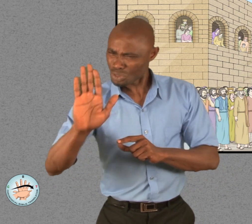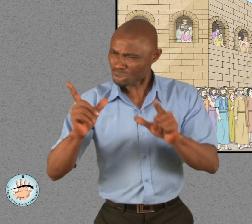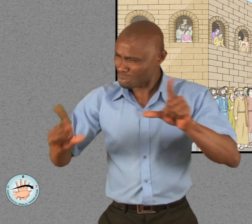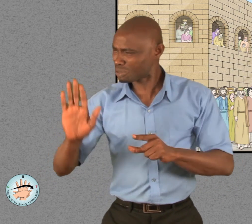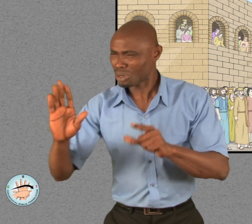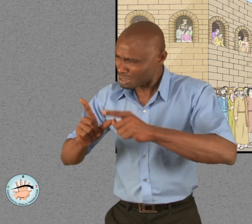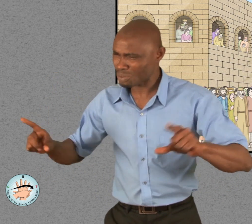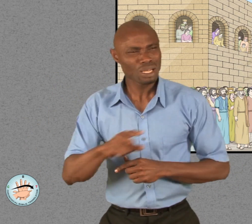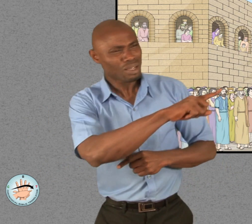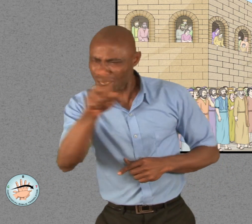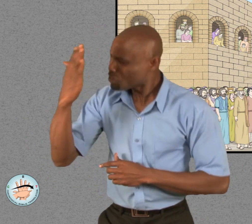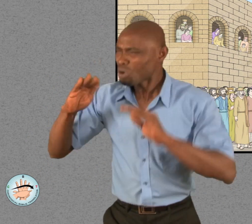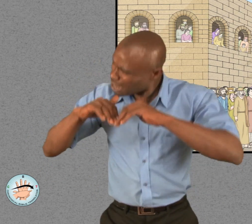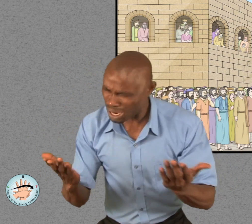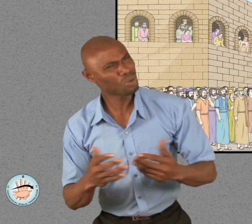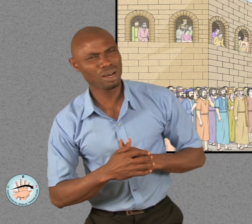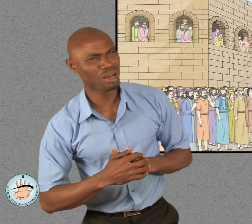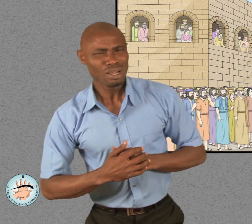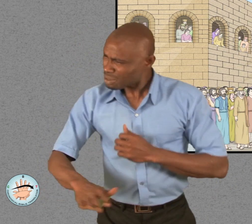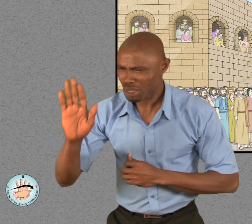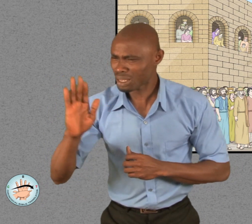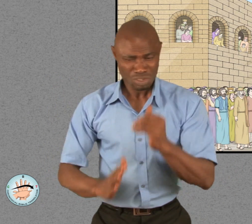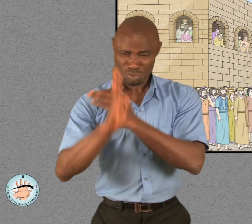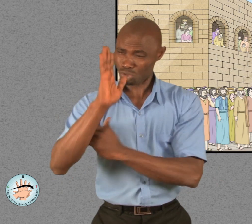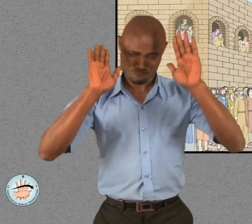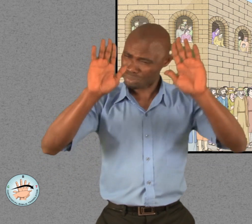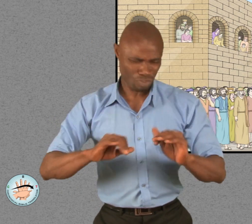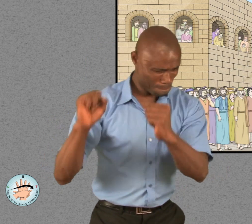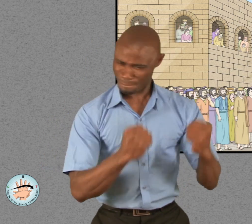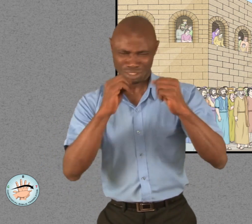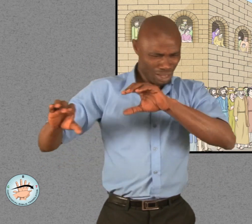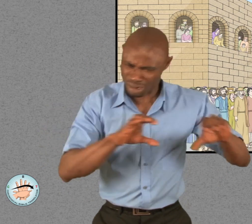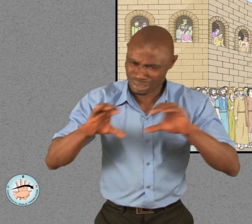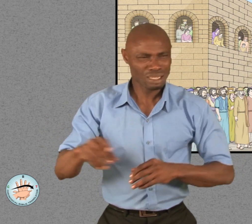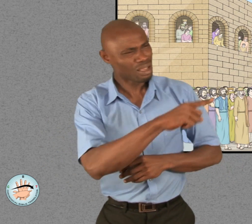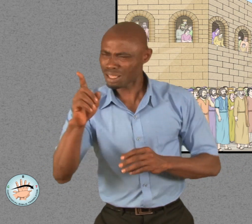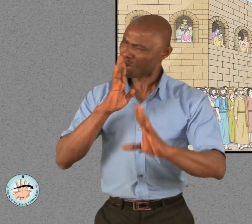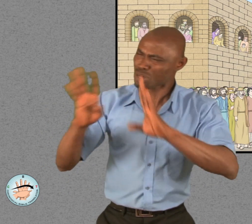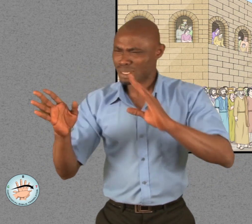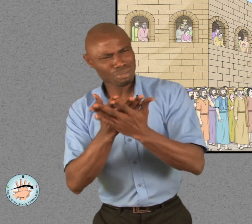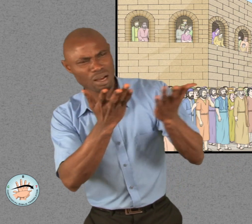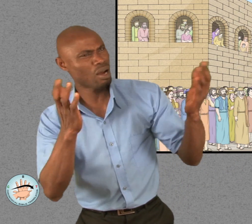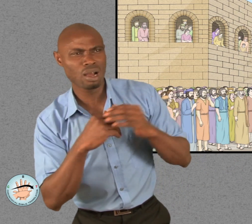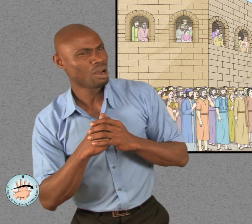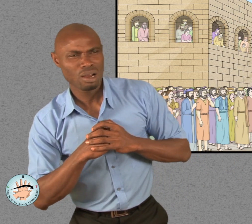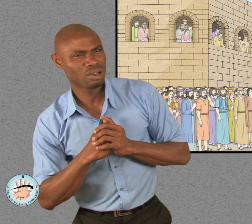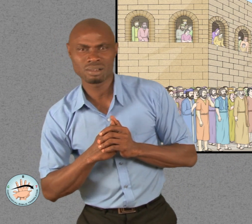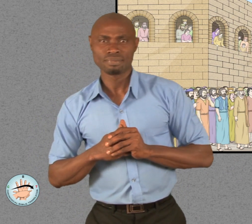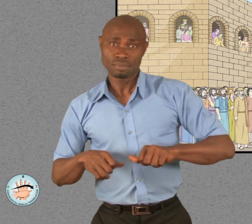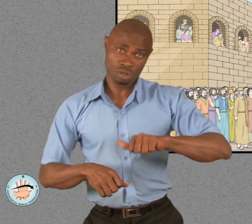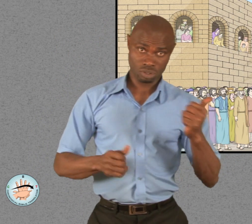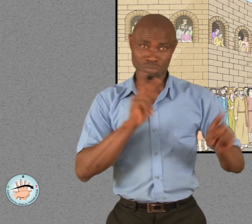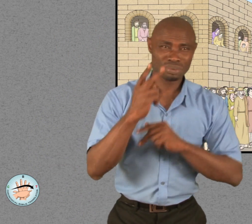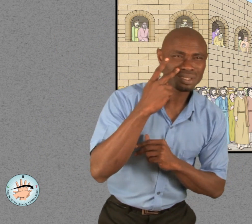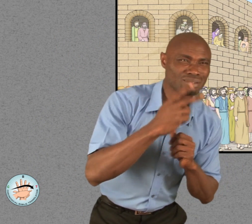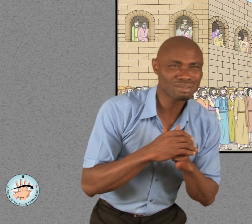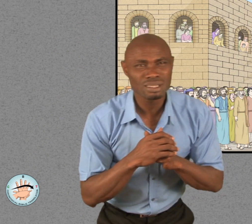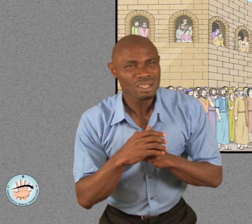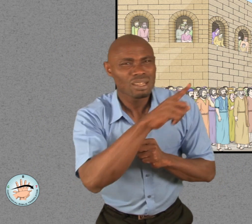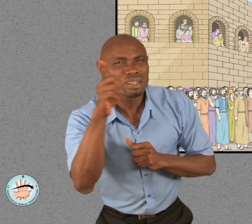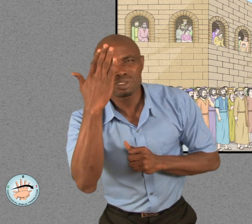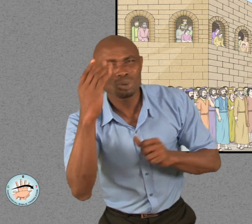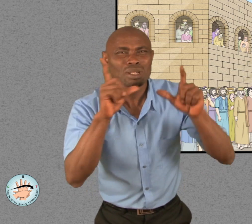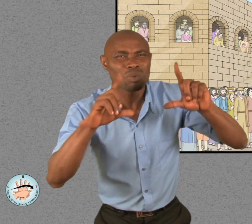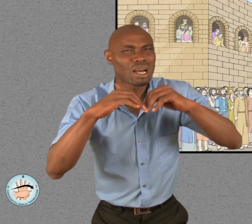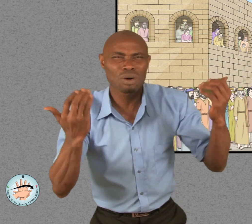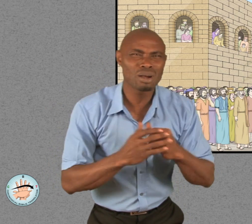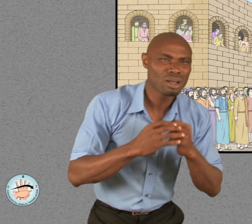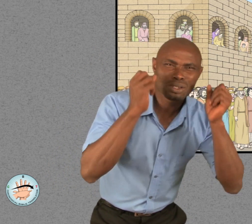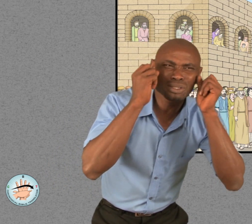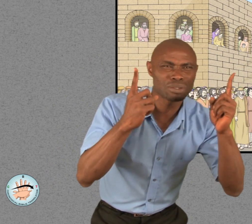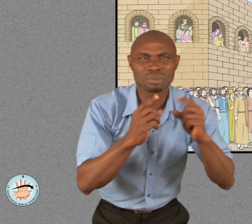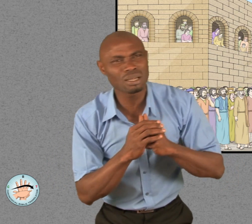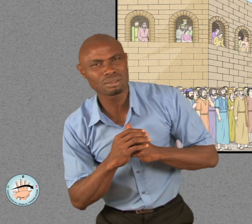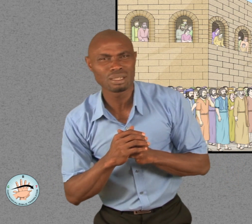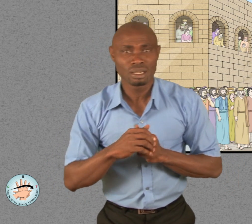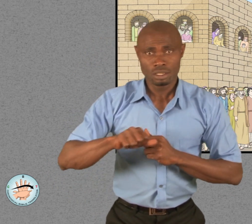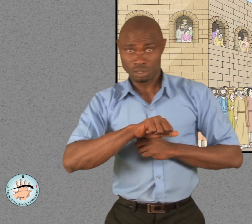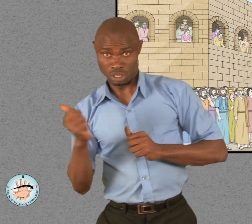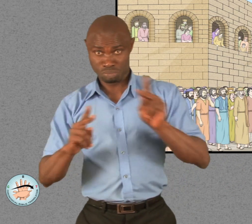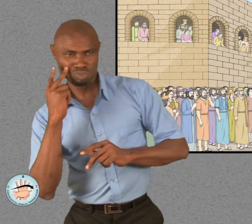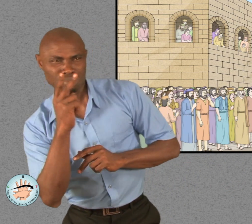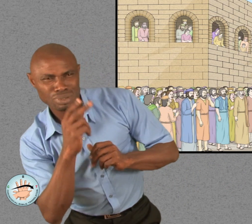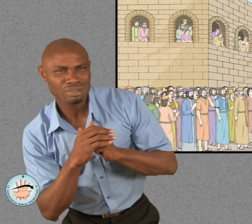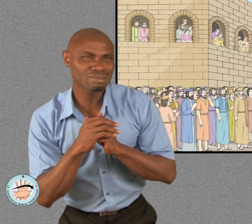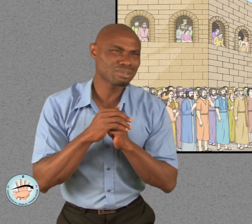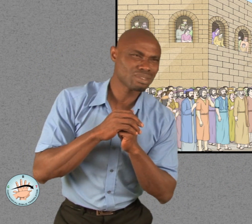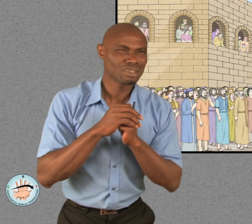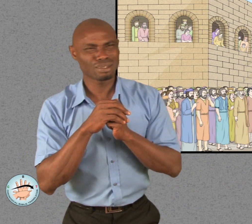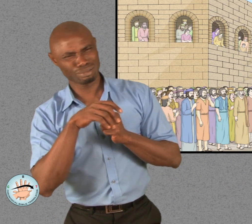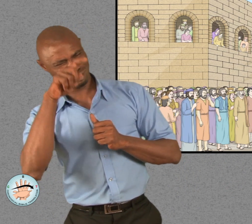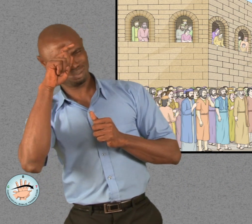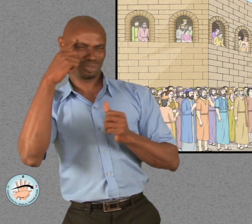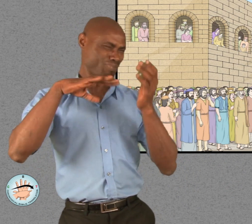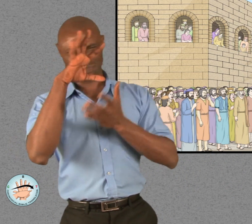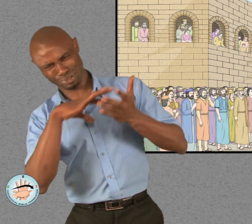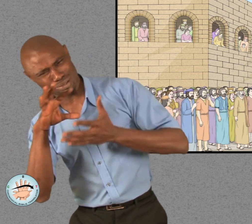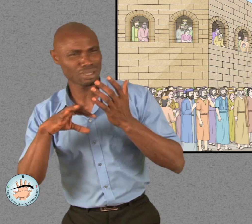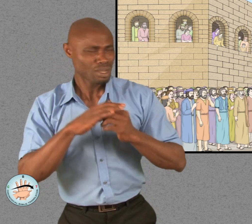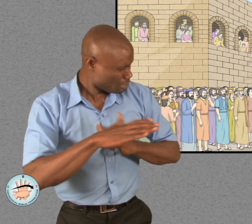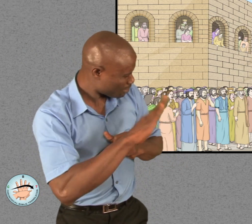How is it then that each of us hears them in his own native language? Parthians, Medes, and Elamites; residents of Mesopotamia, Judea and Cappadocia, Pontus and Asia, Phrygia and Pamphylia, Egypt and the parts of Libya near Cyrene;